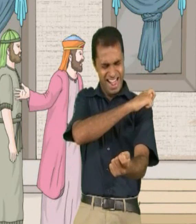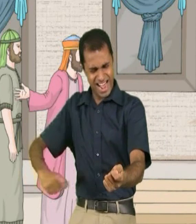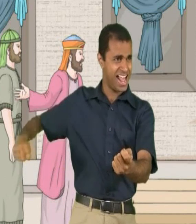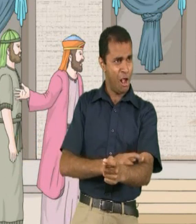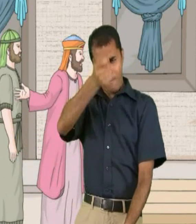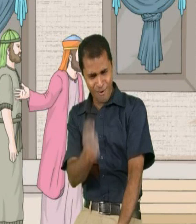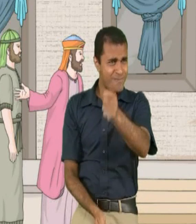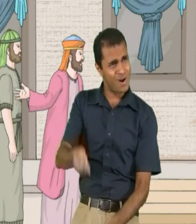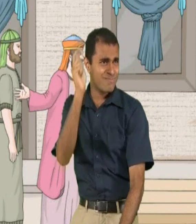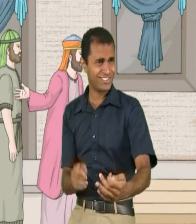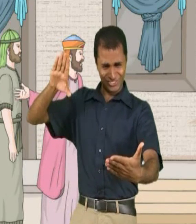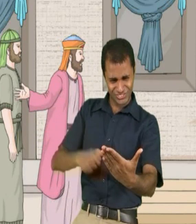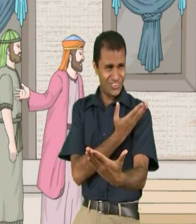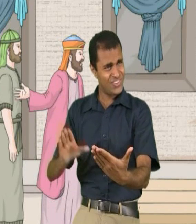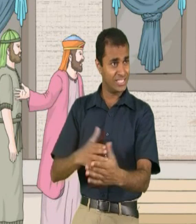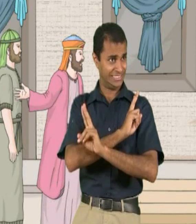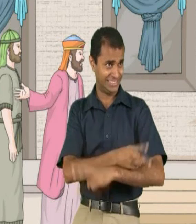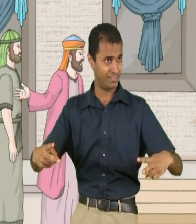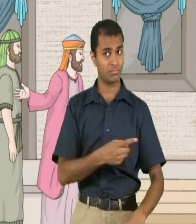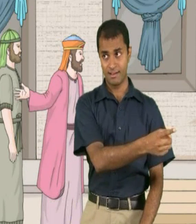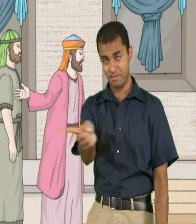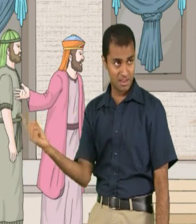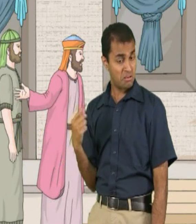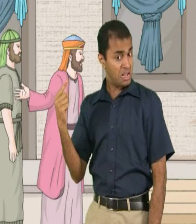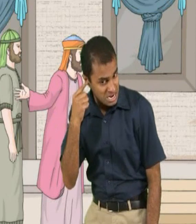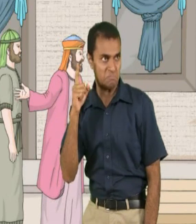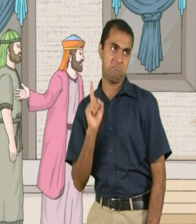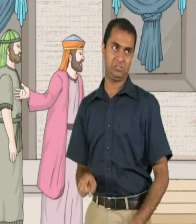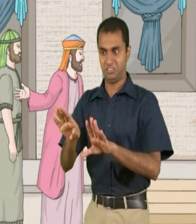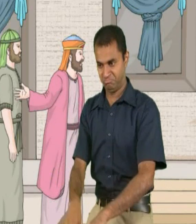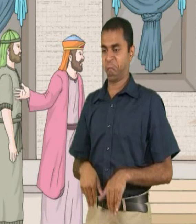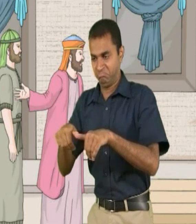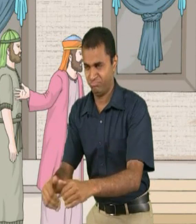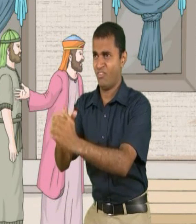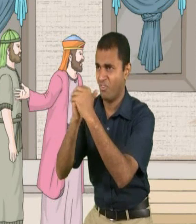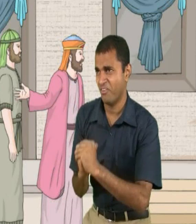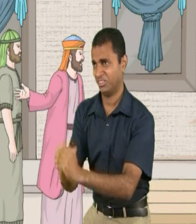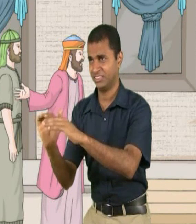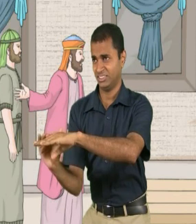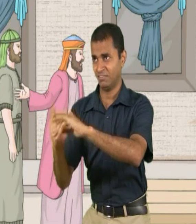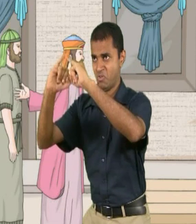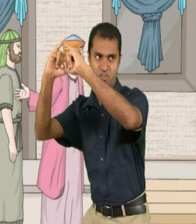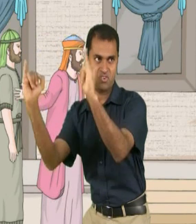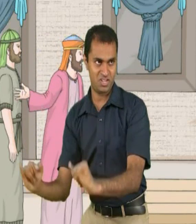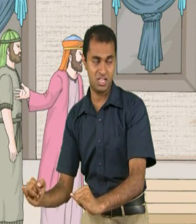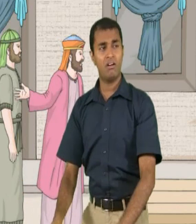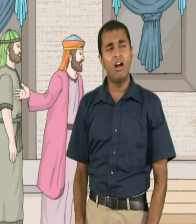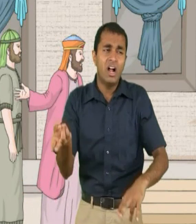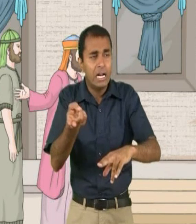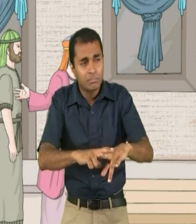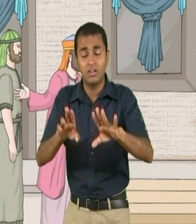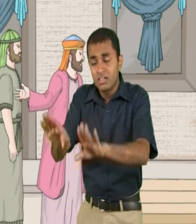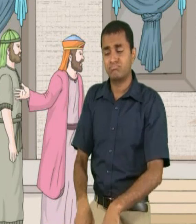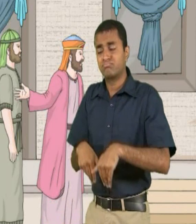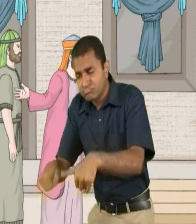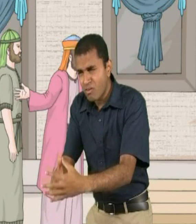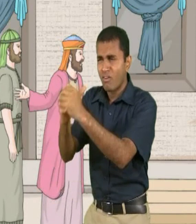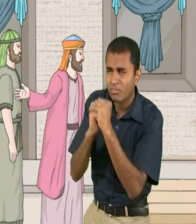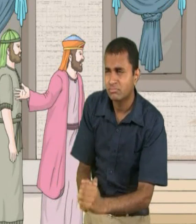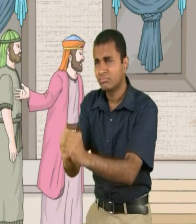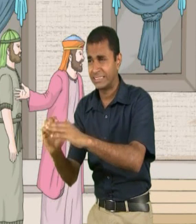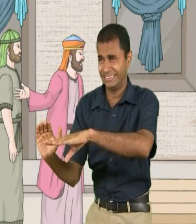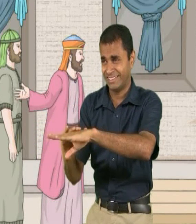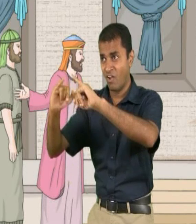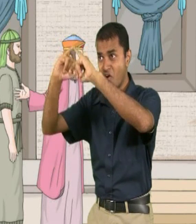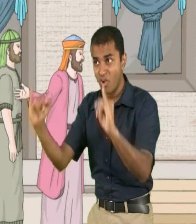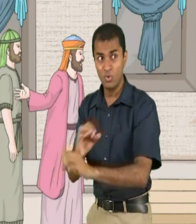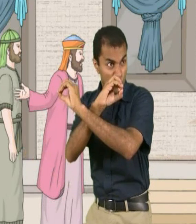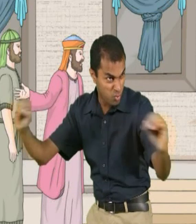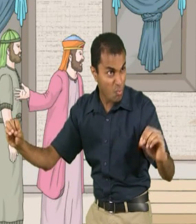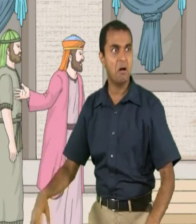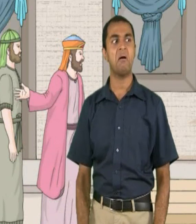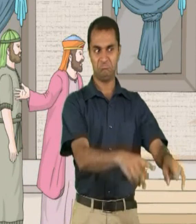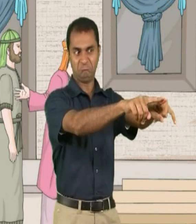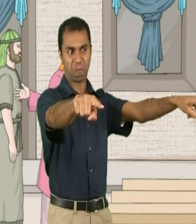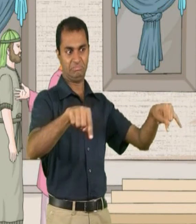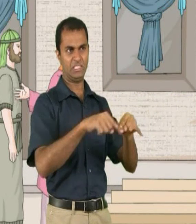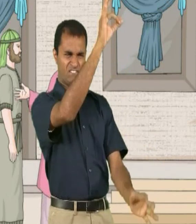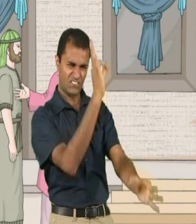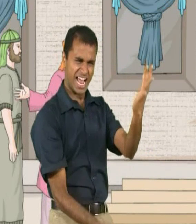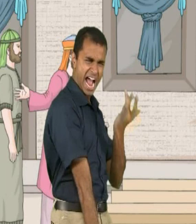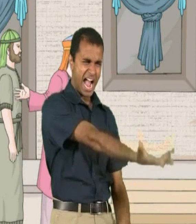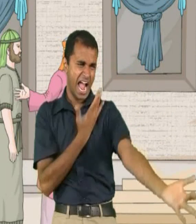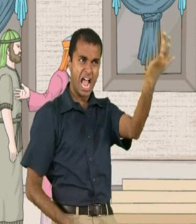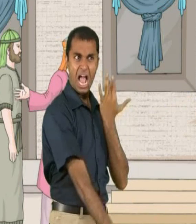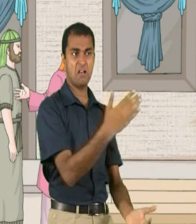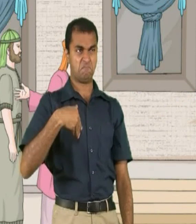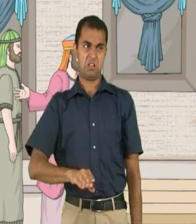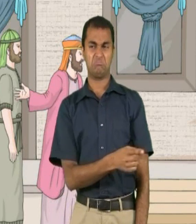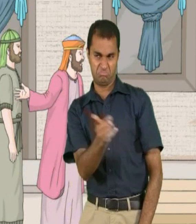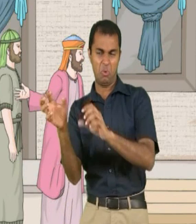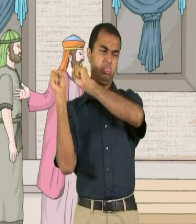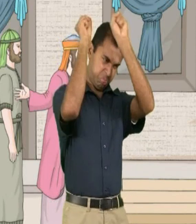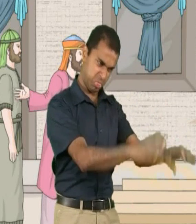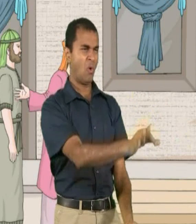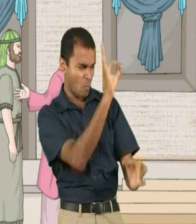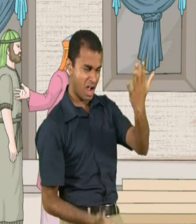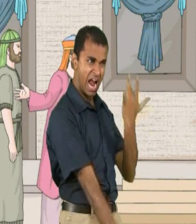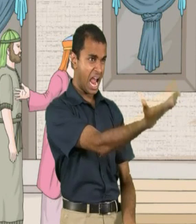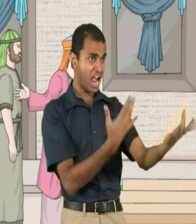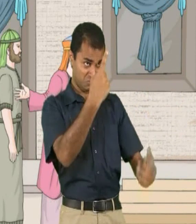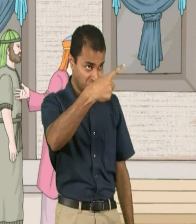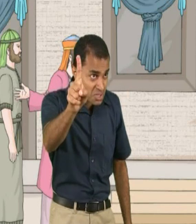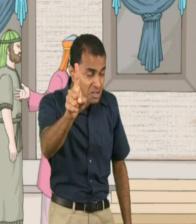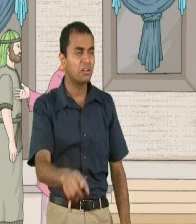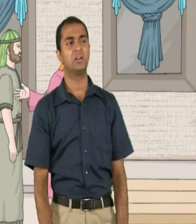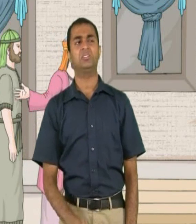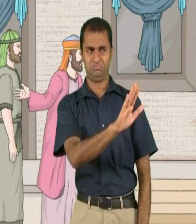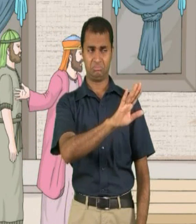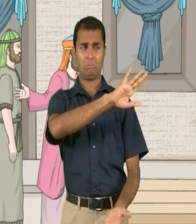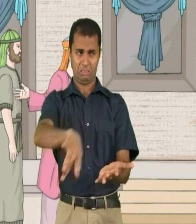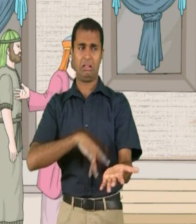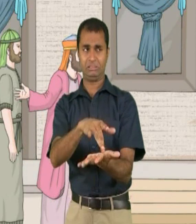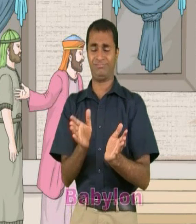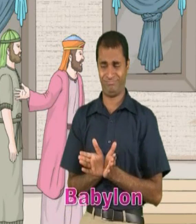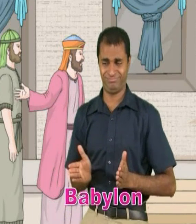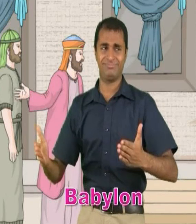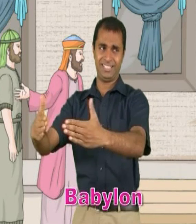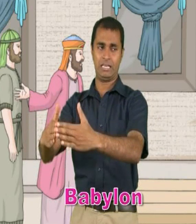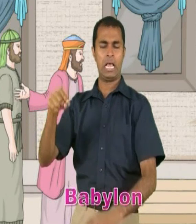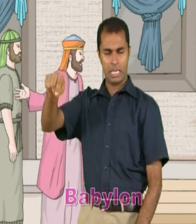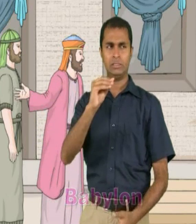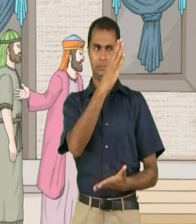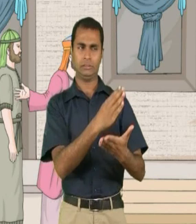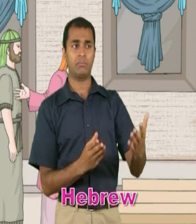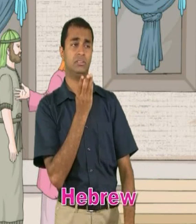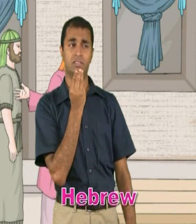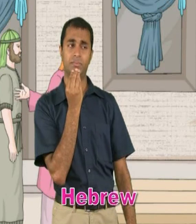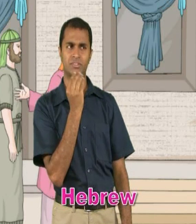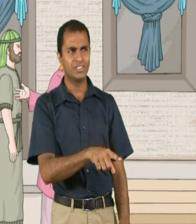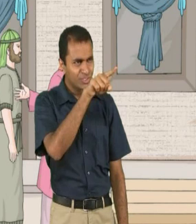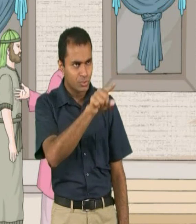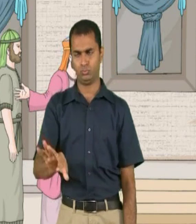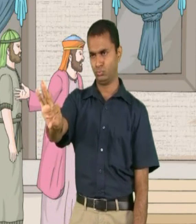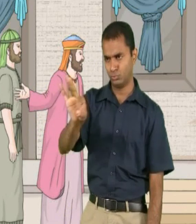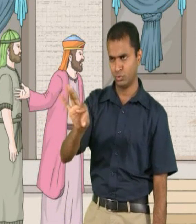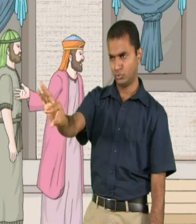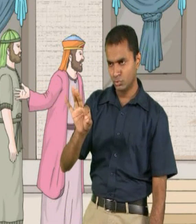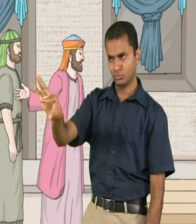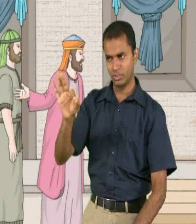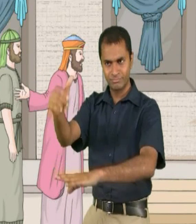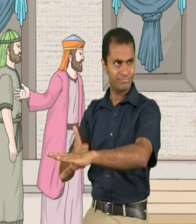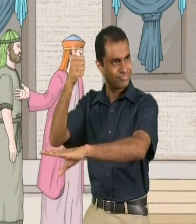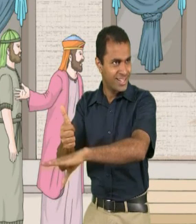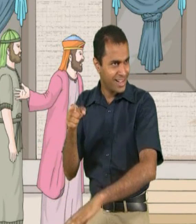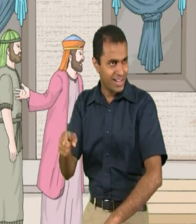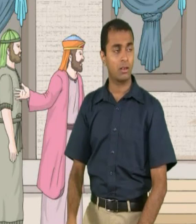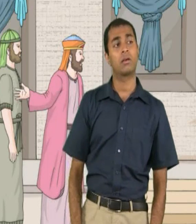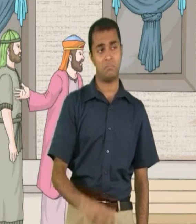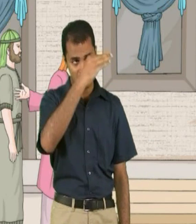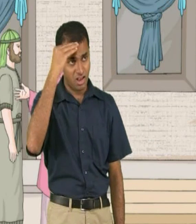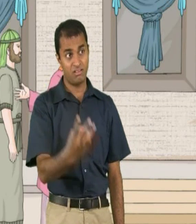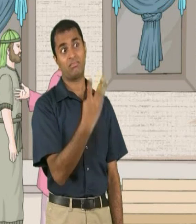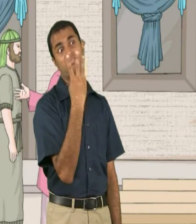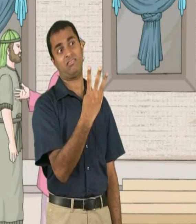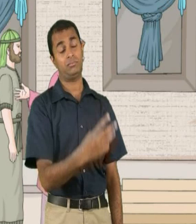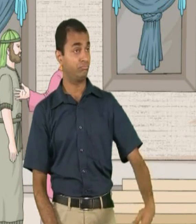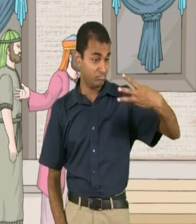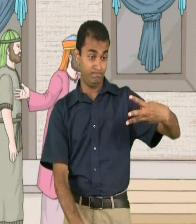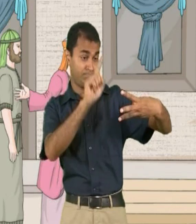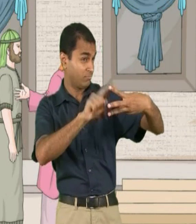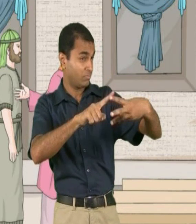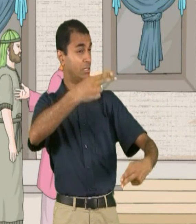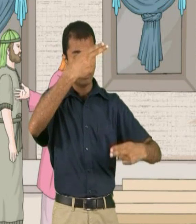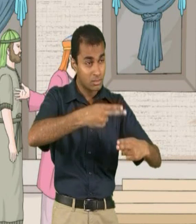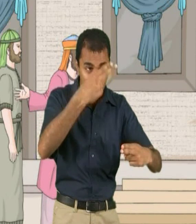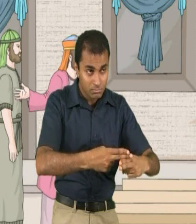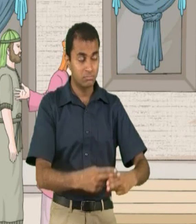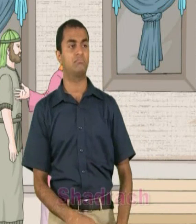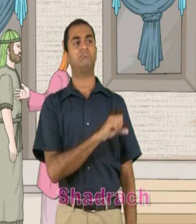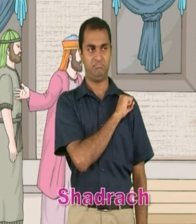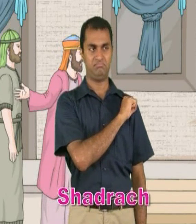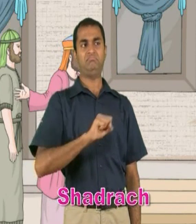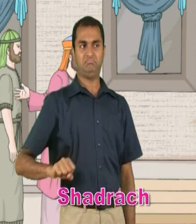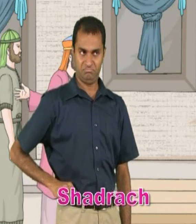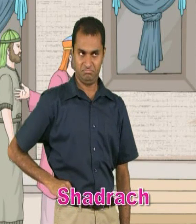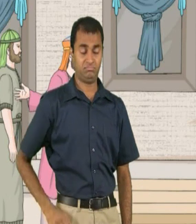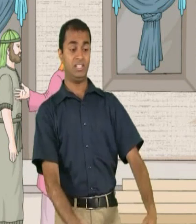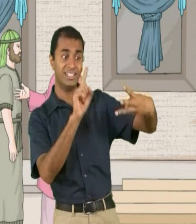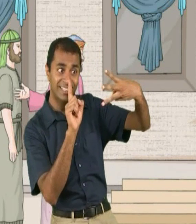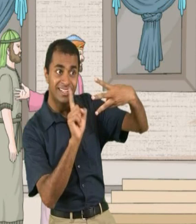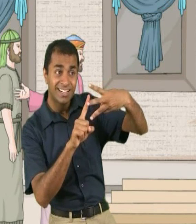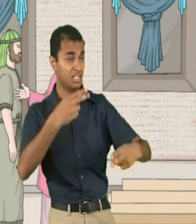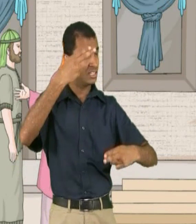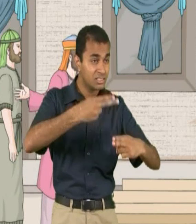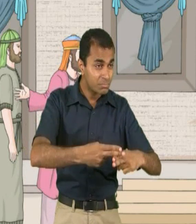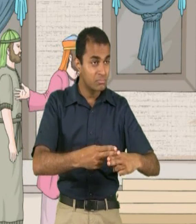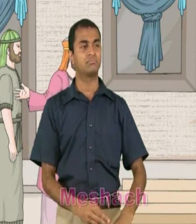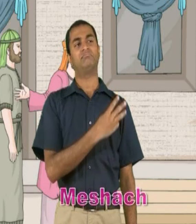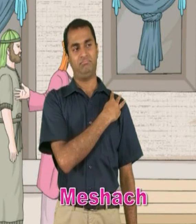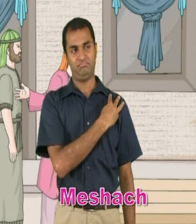You, O king, have issued a decree that everyone who hears the sound of the horn, flute, zither, lyre, harp, pipes, and all kinds of music must fall down and worship the golden statue, and that whoever does not fall down and worship will be thrown into the blazing fiery furnace.